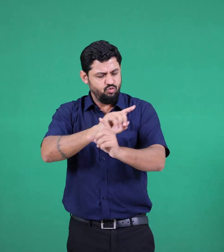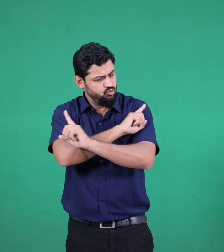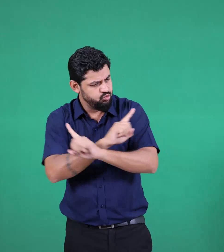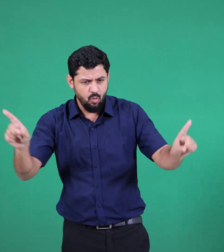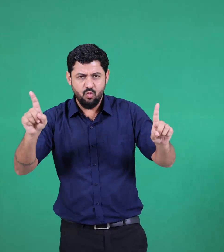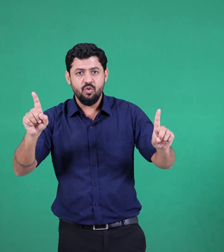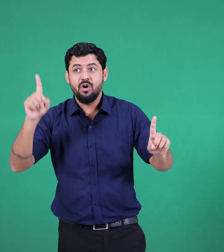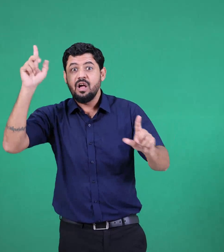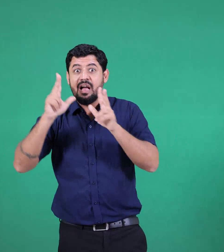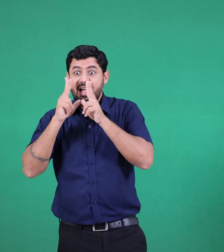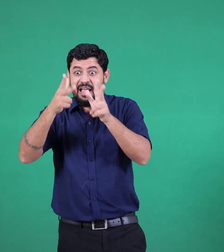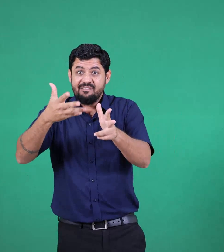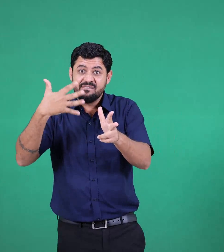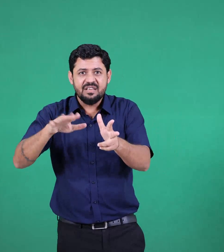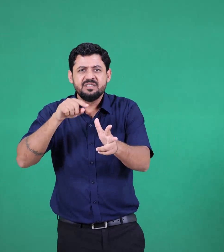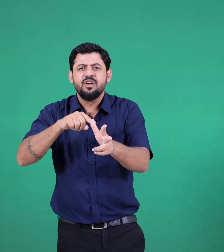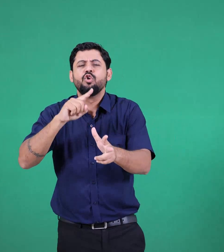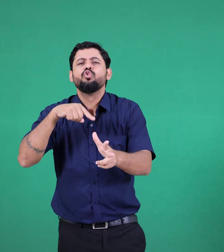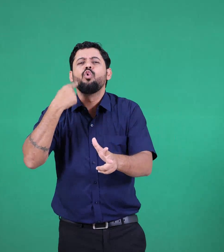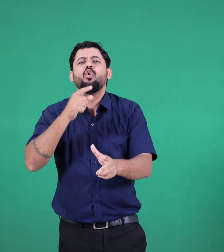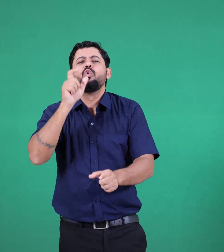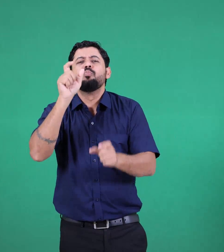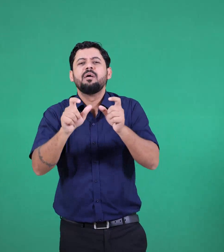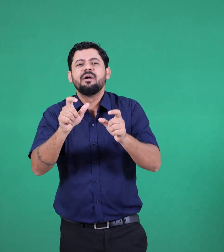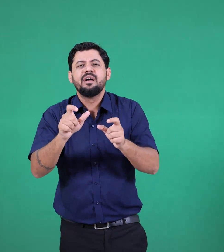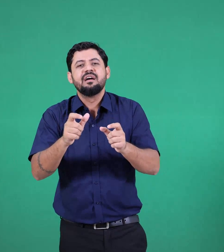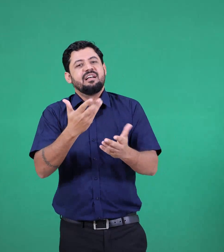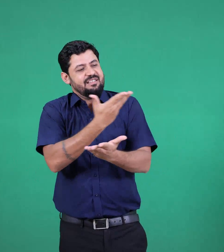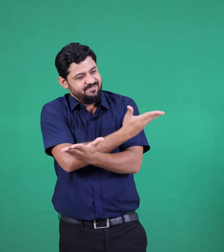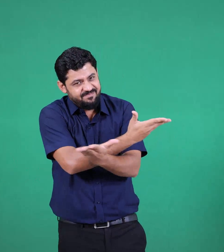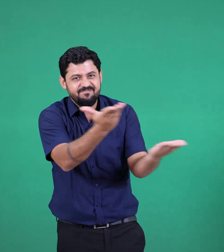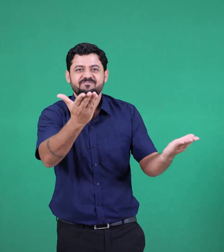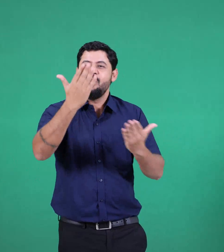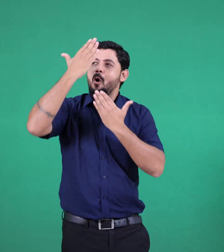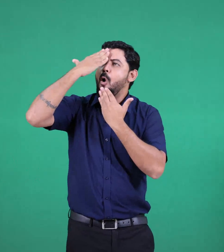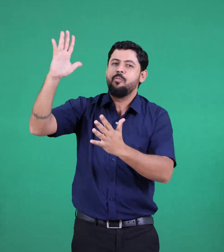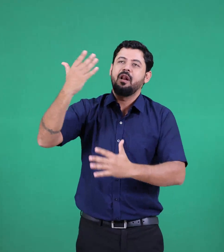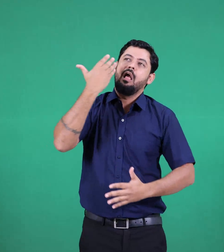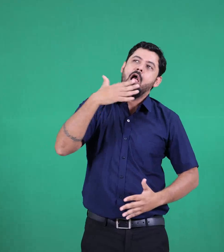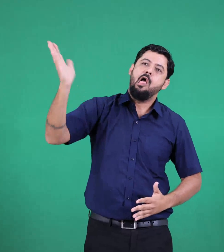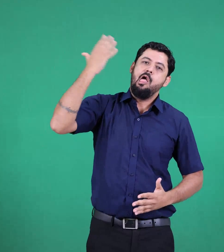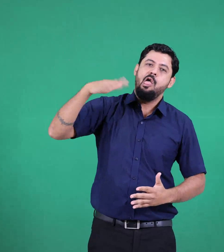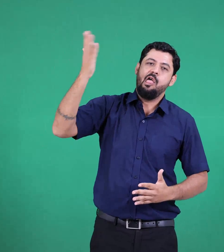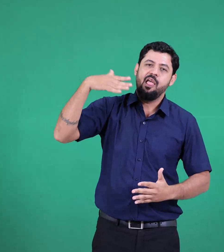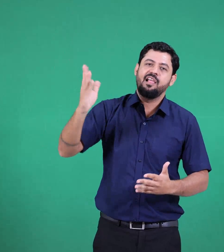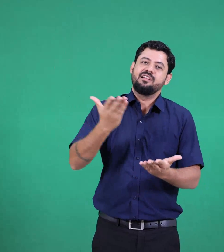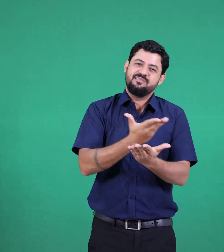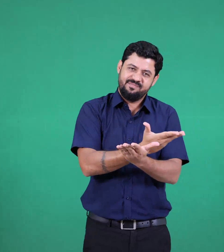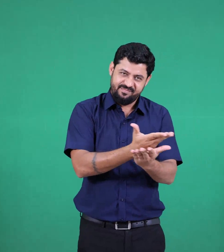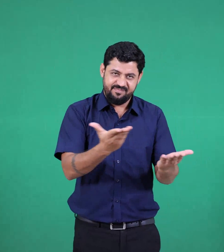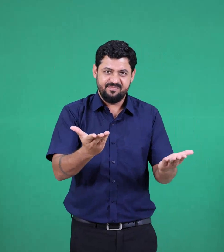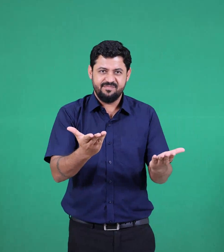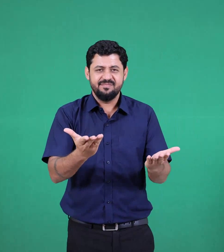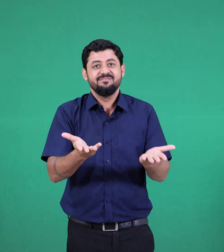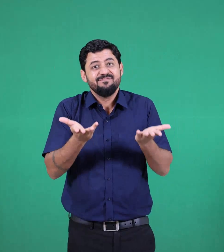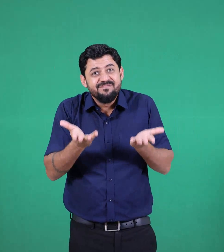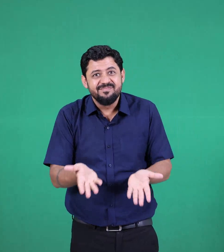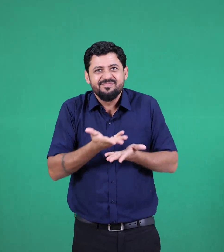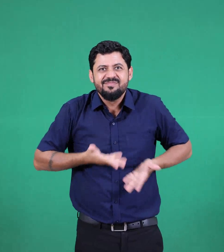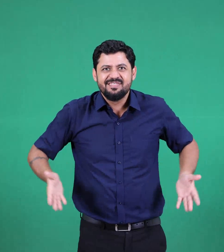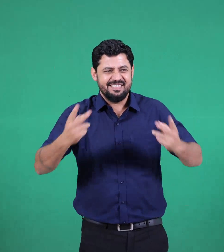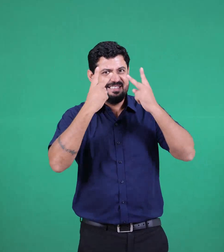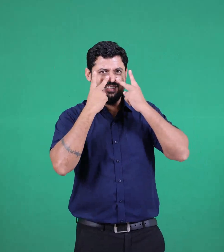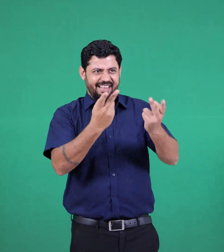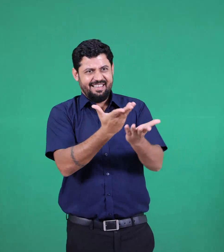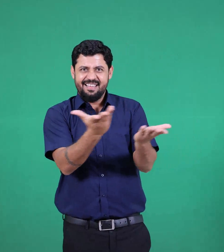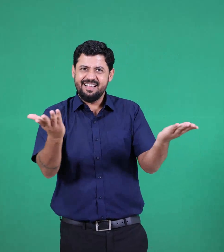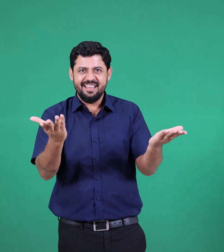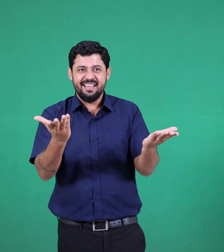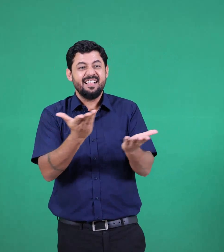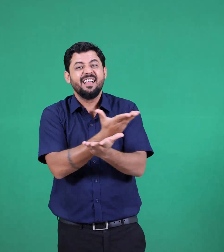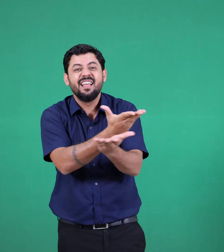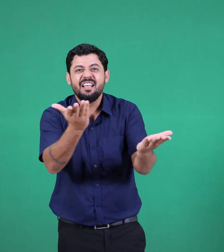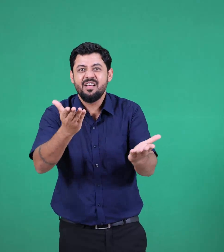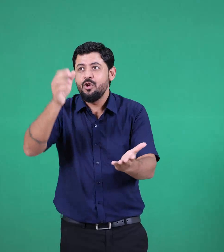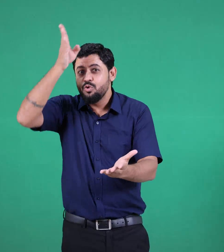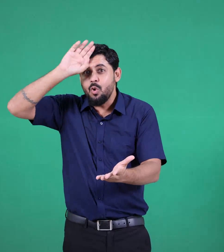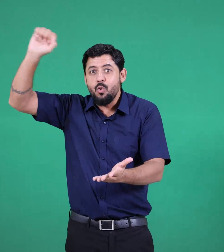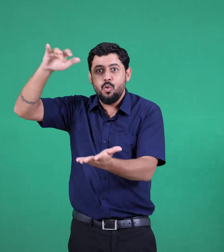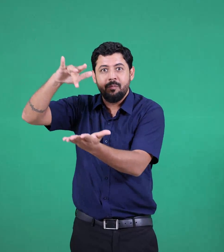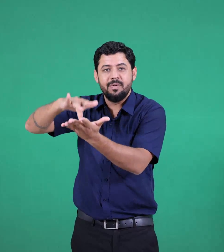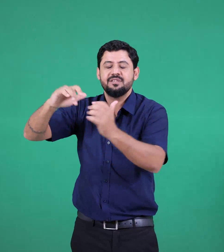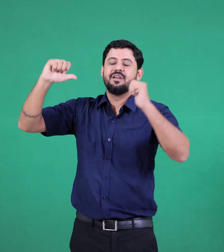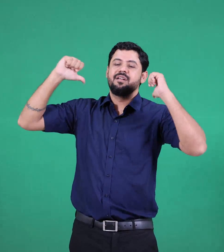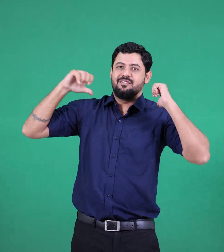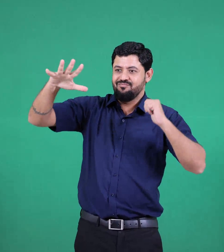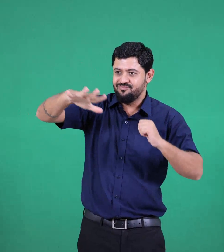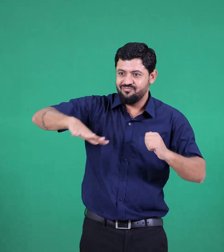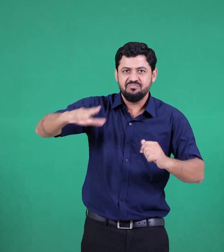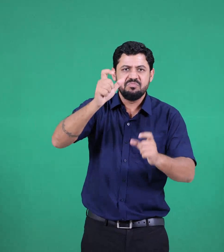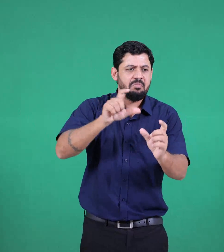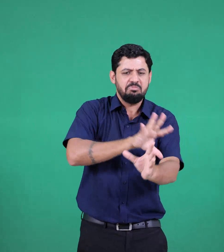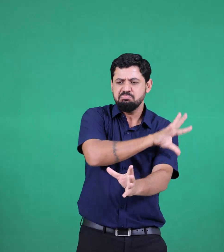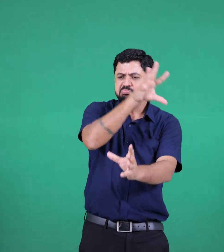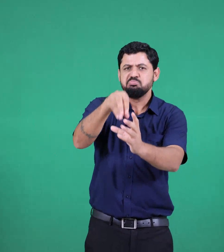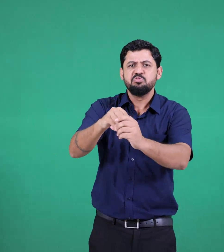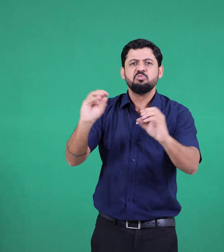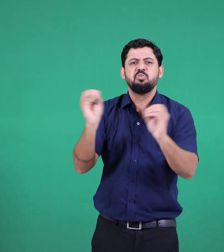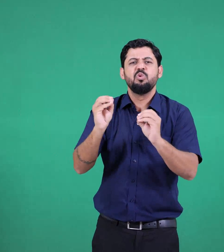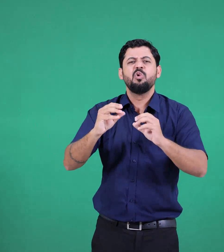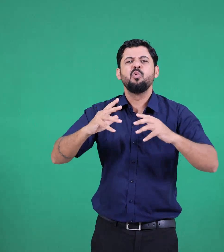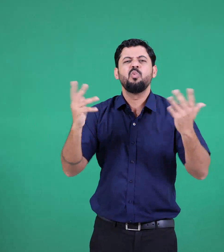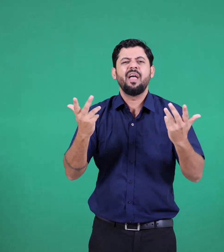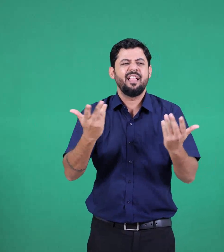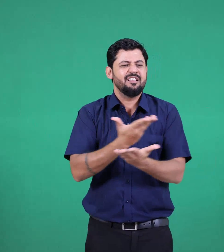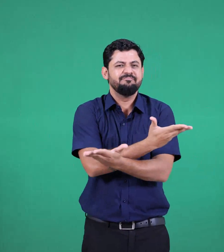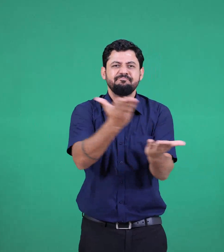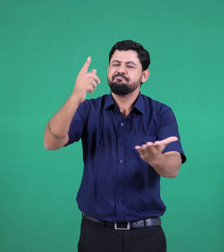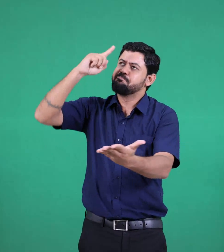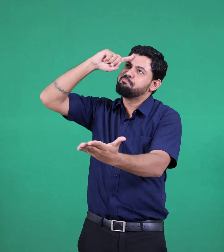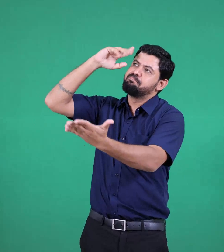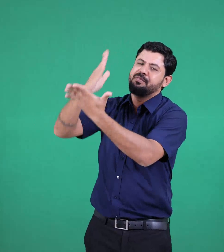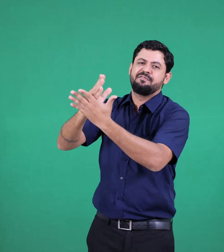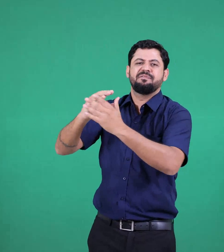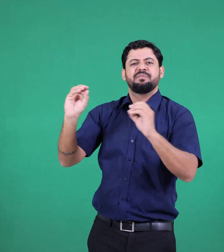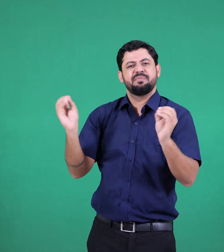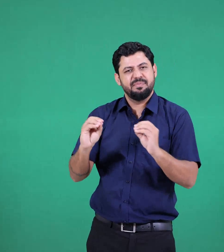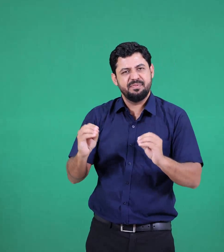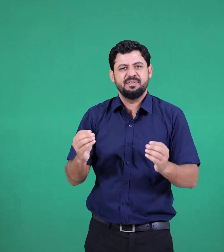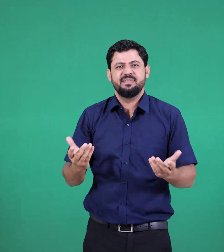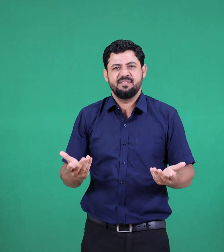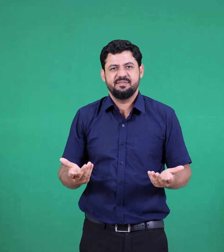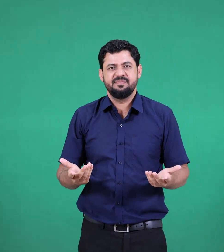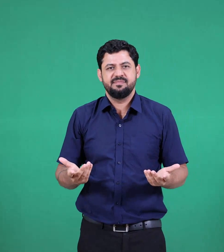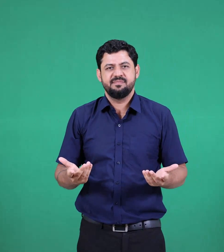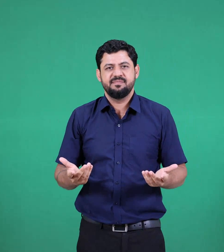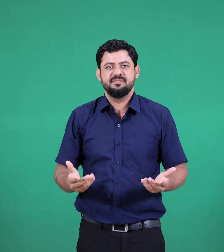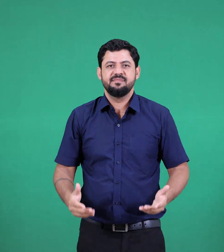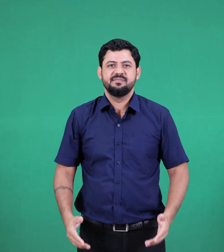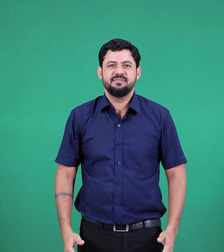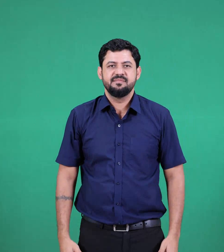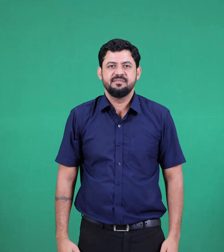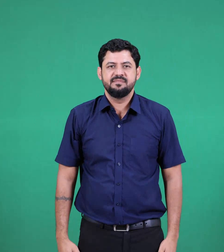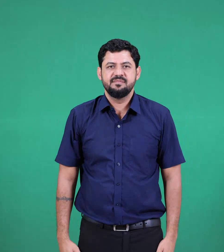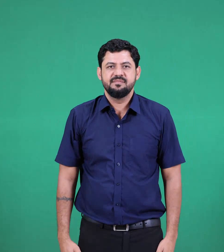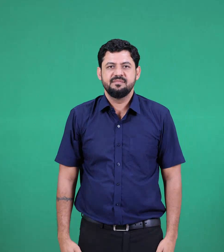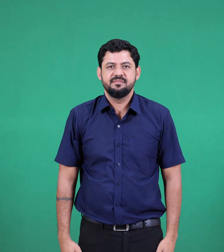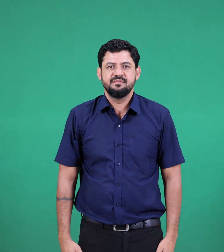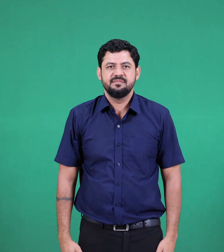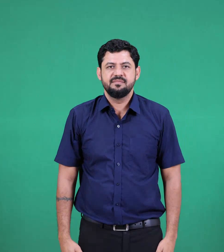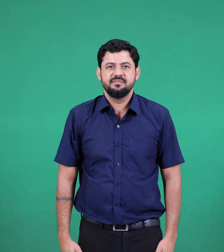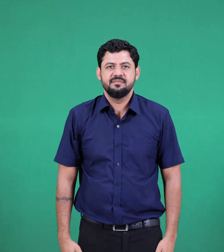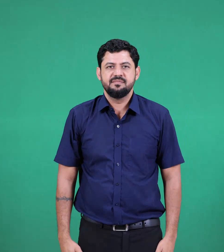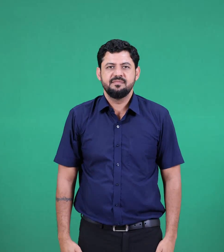Was it not to those who disobeyed? So we see that it was because of their unbelief that they were unable to enter.